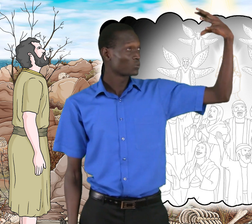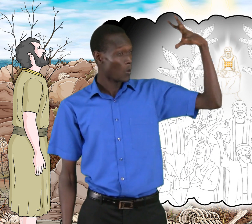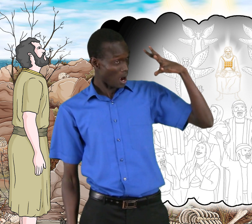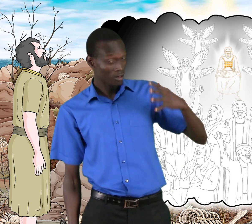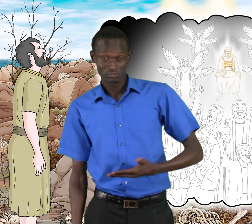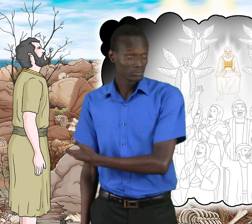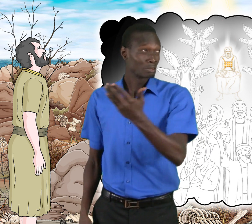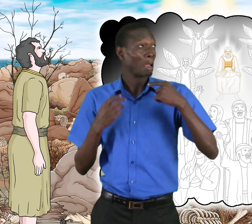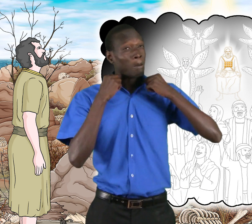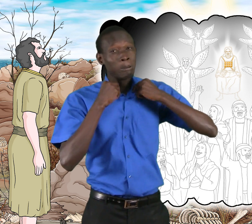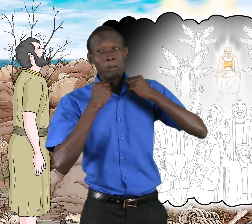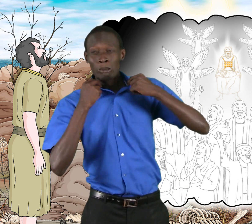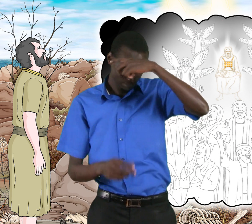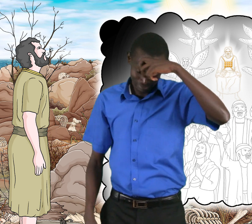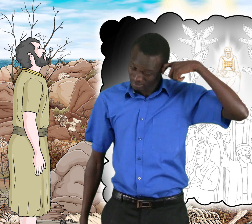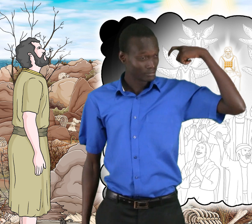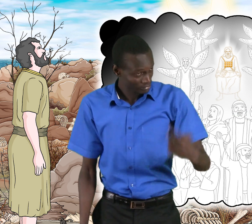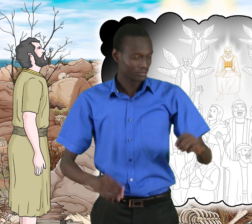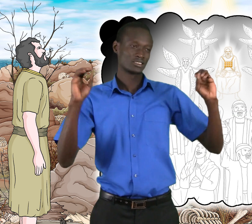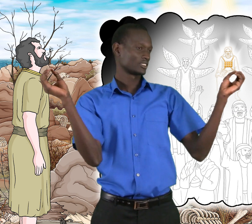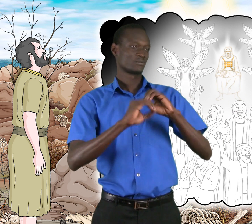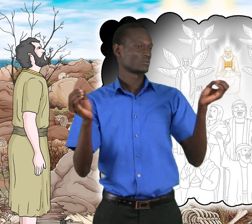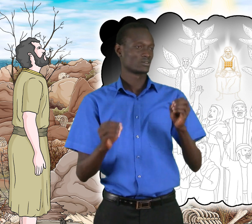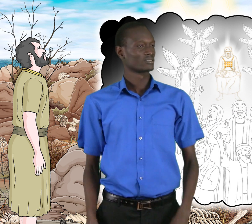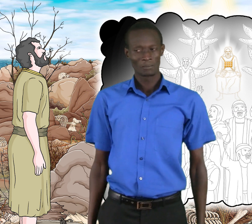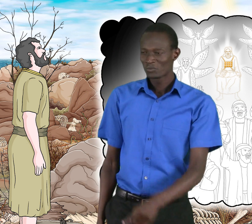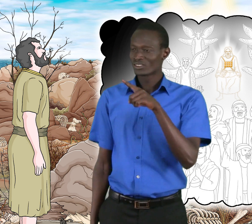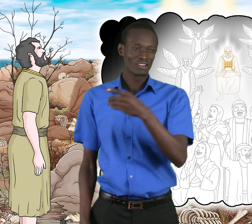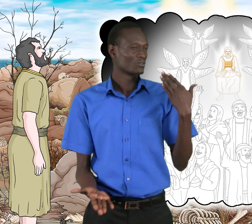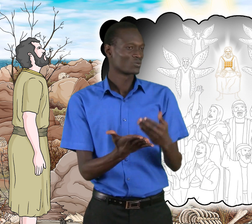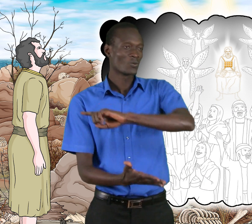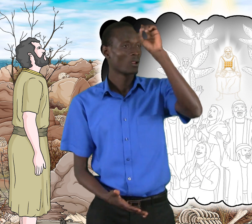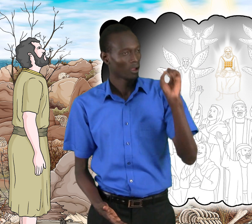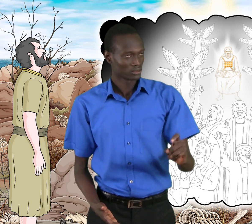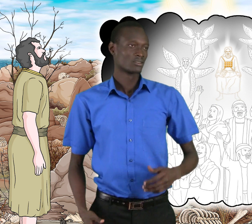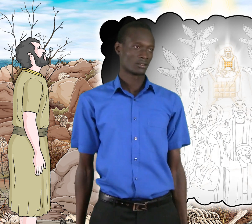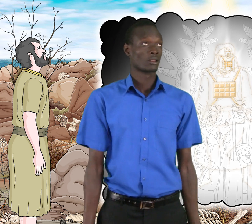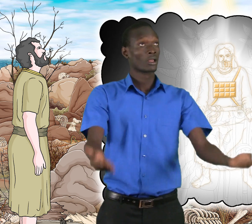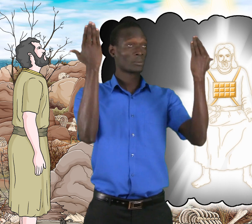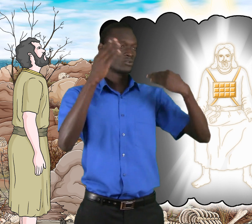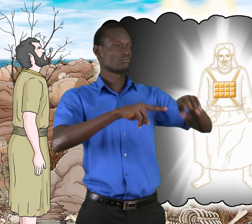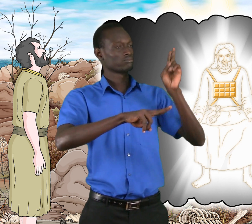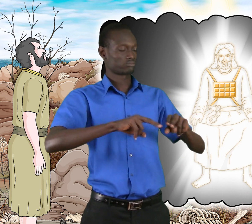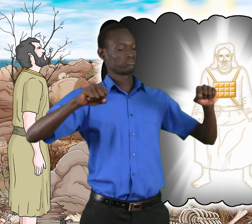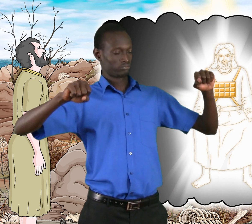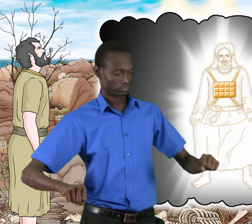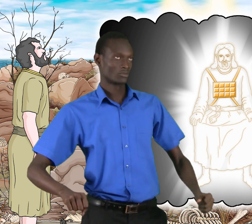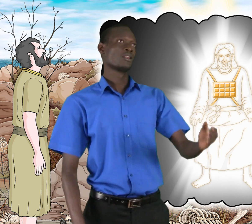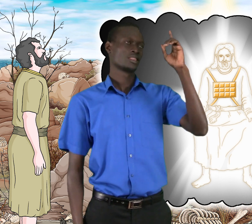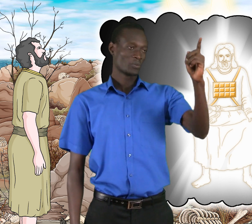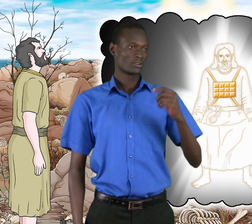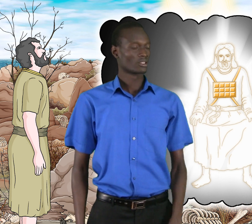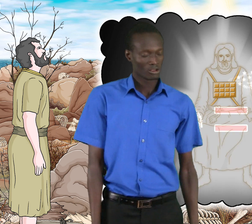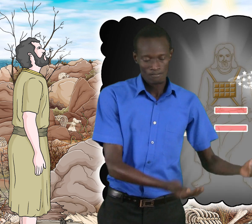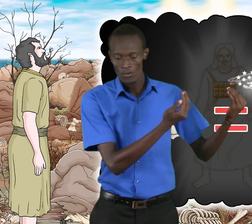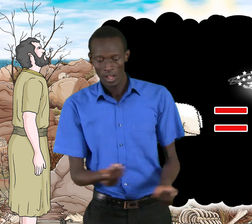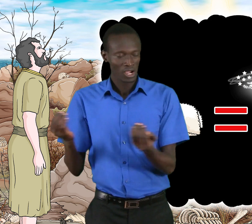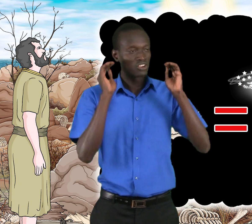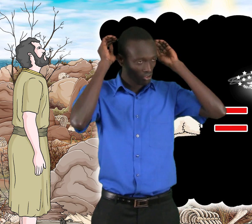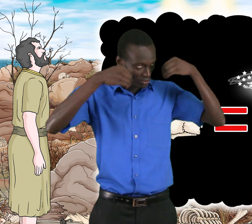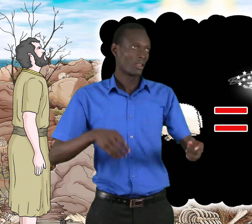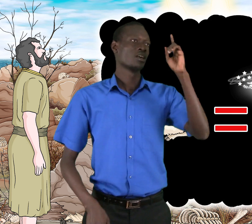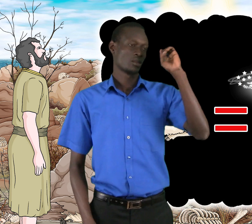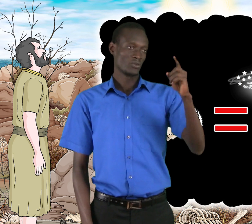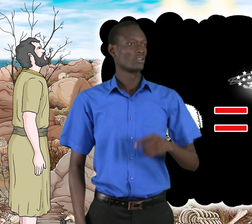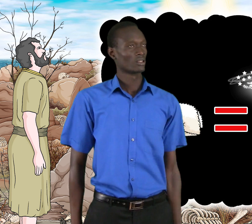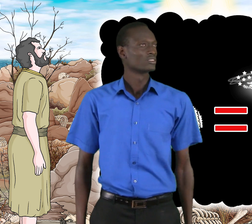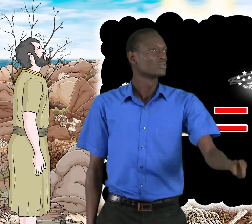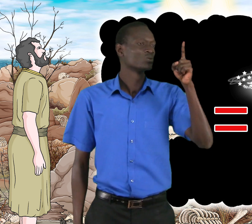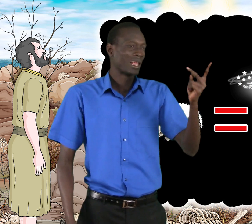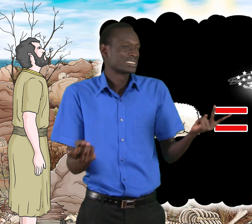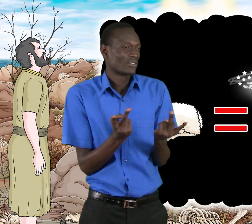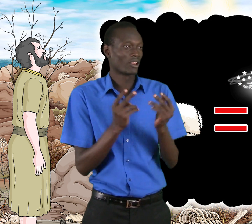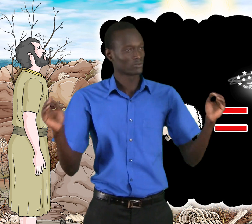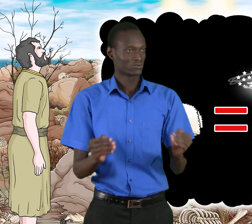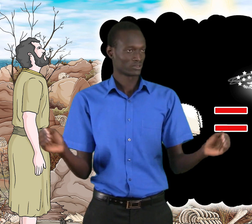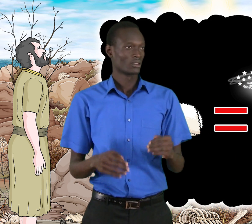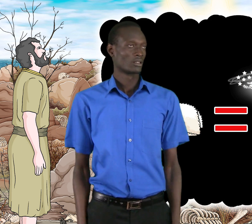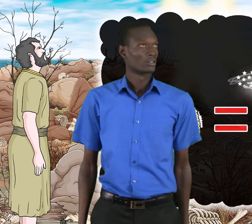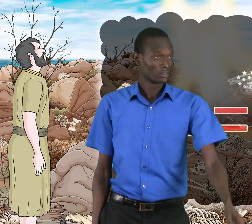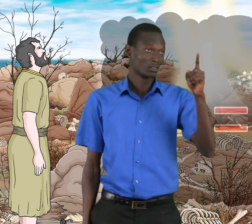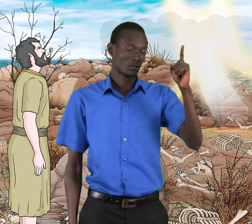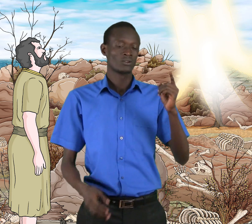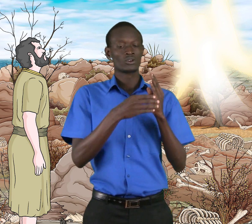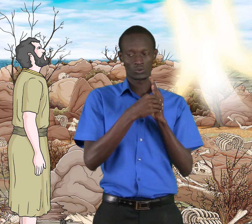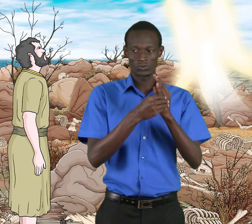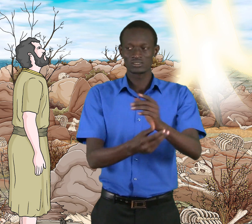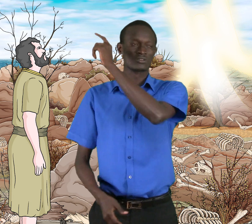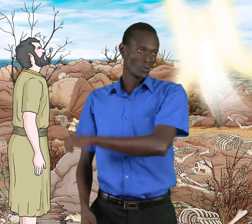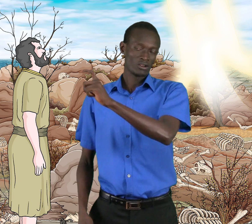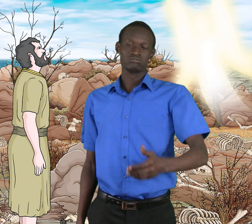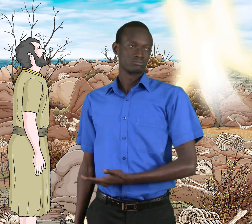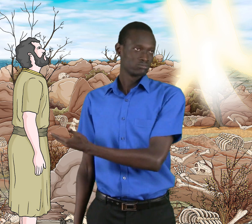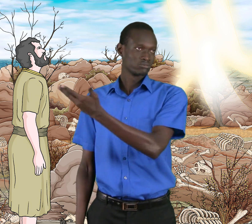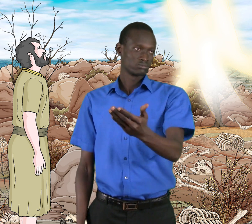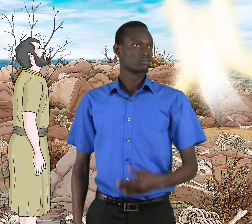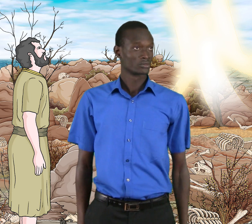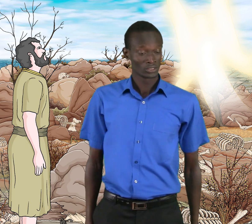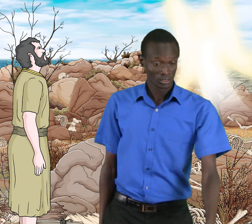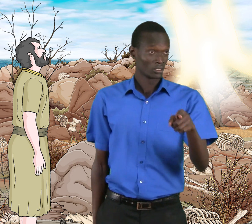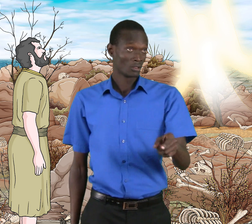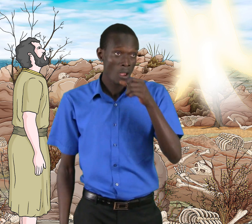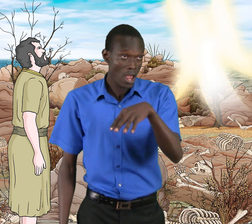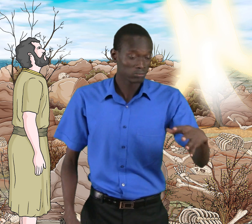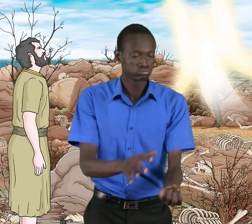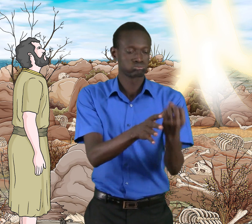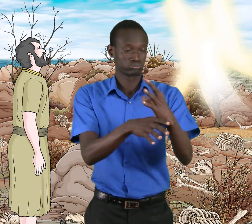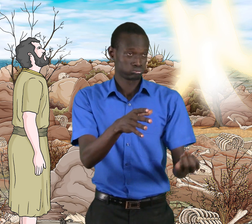‘Never again will they hunger, and never will they thirst; nor will the sun beat down upon them, nor any scorching heat.’